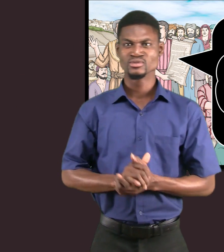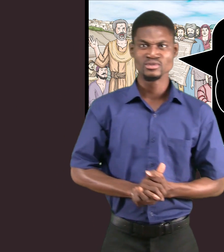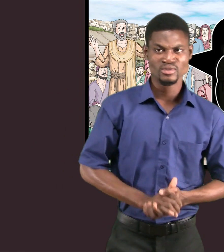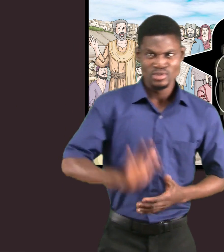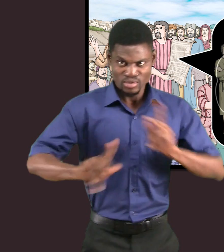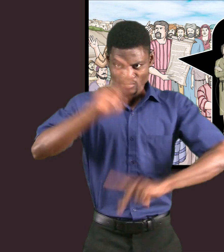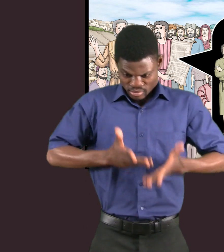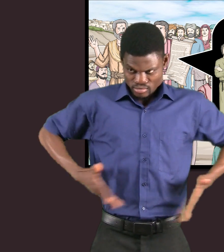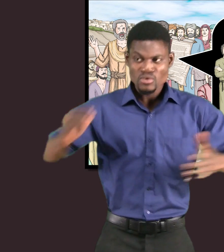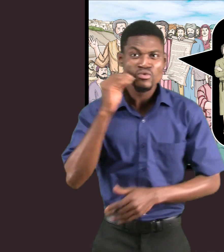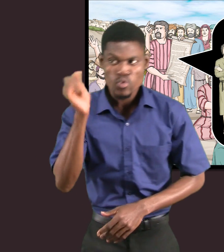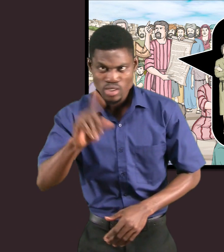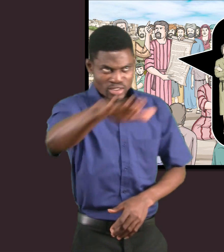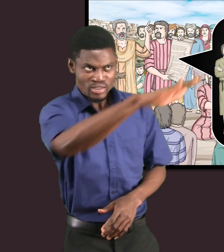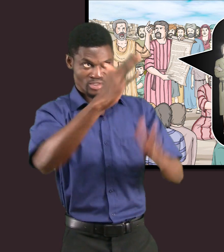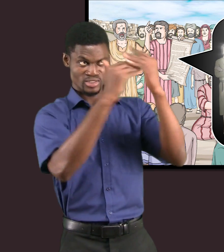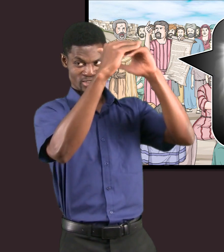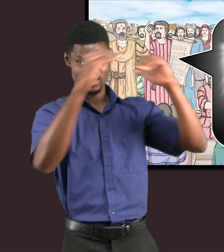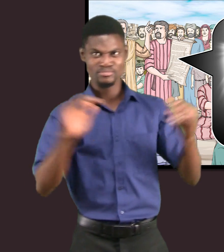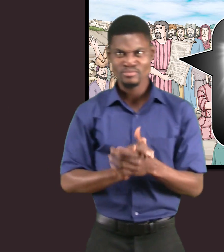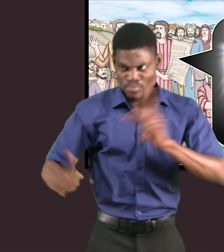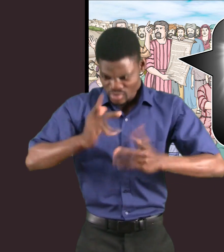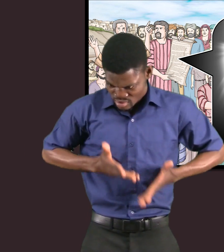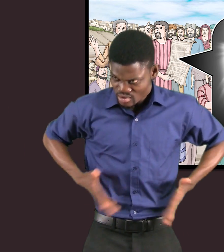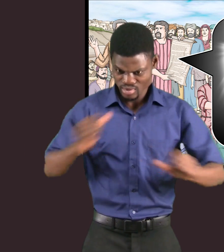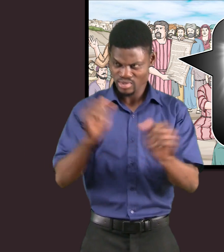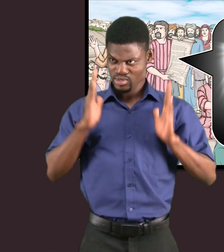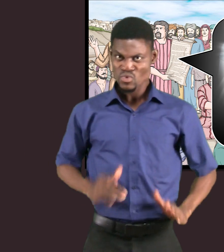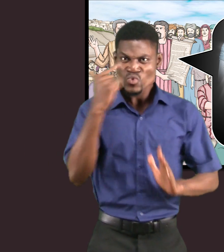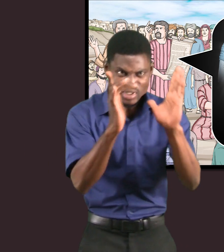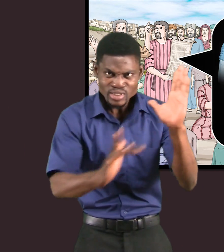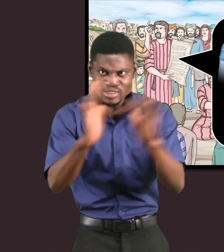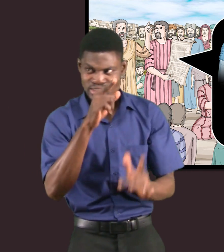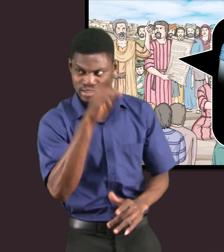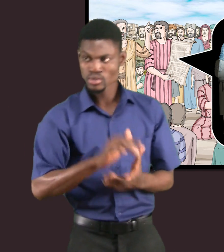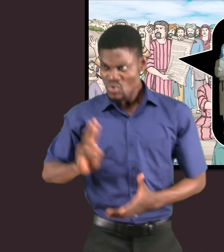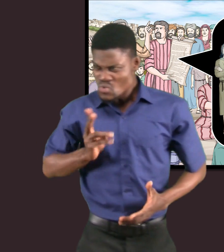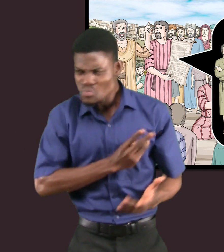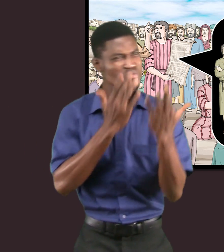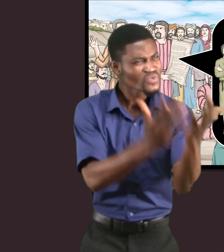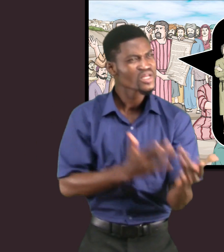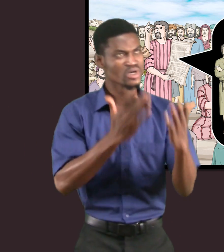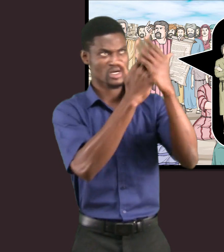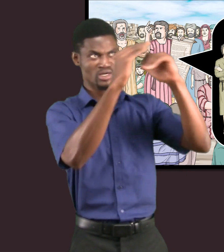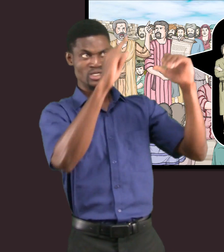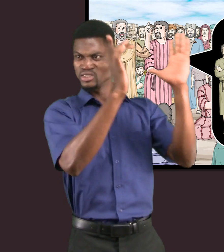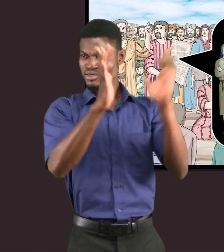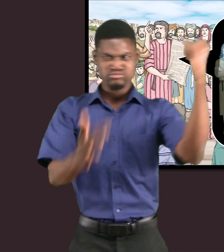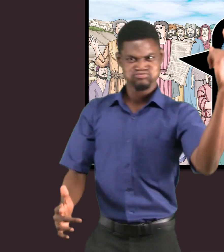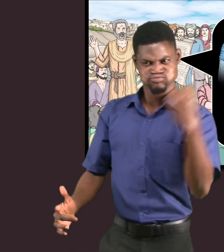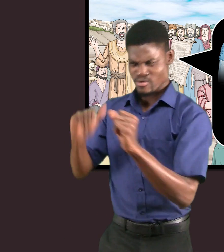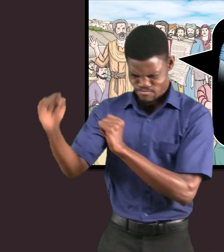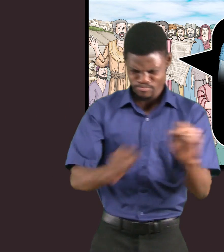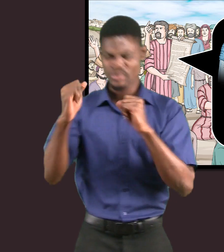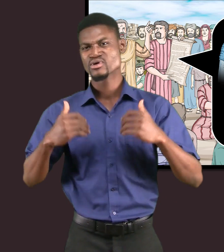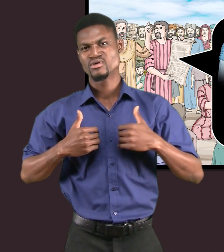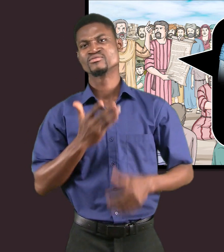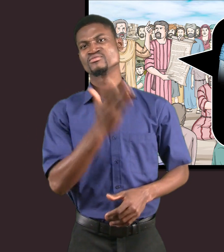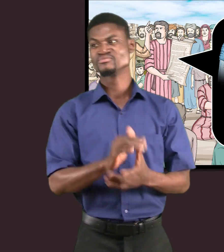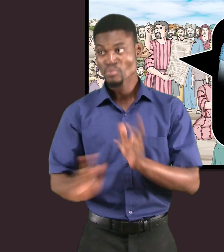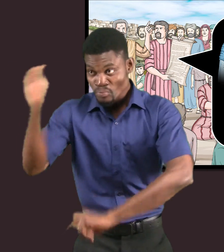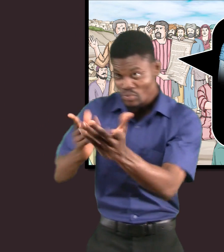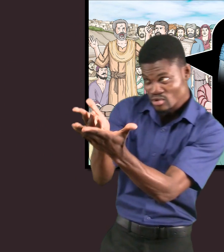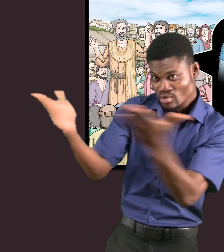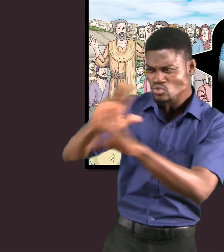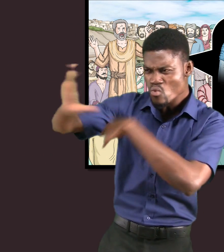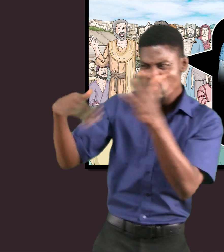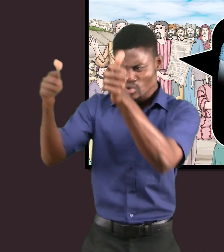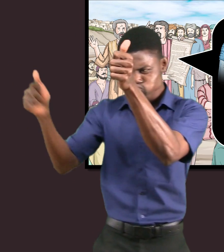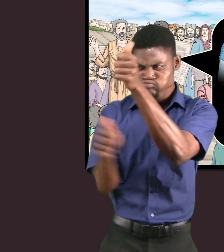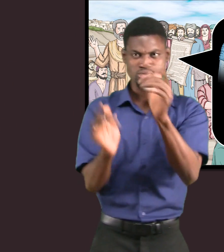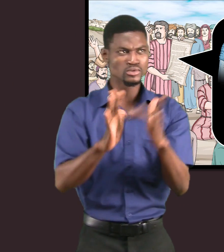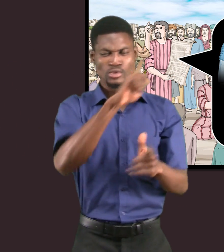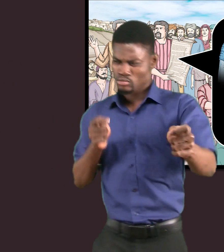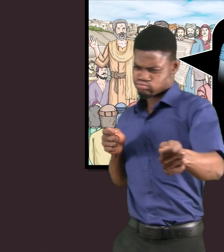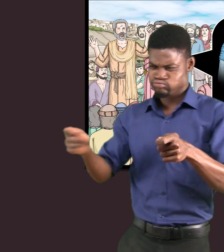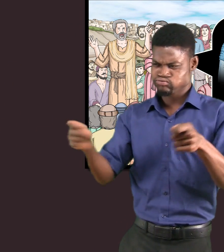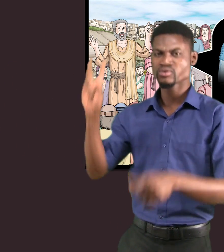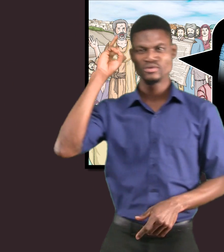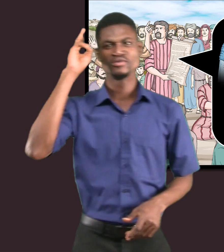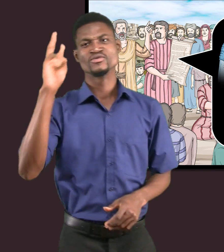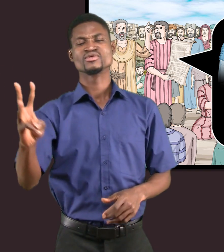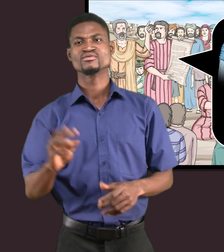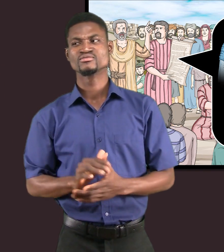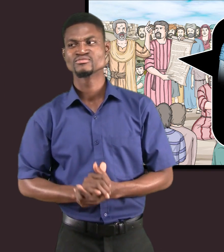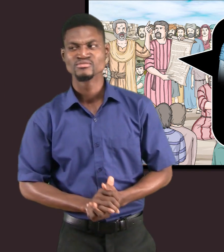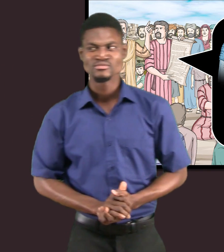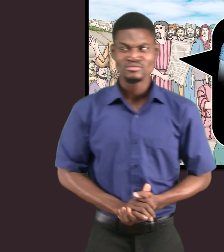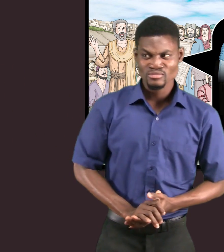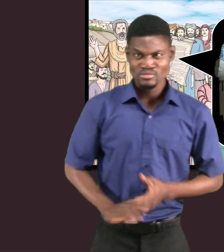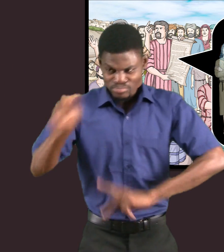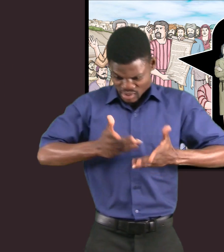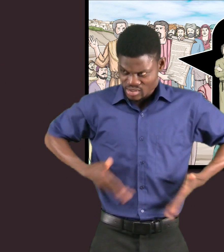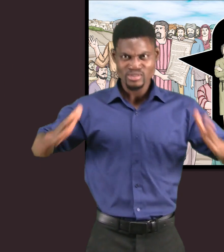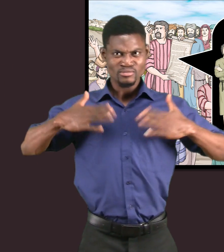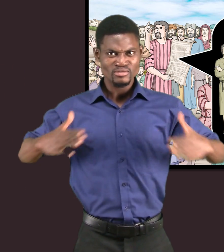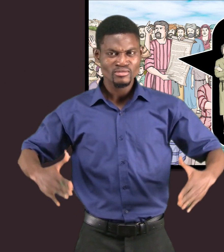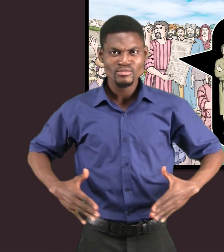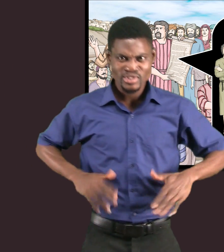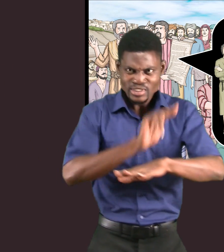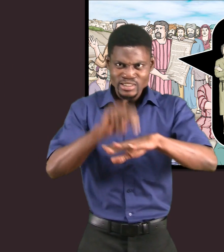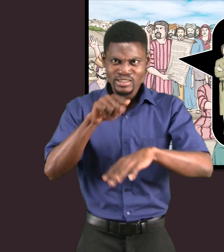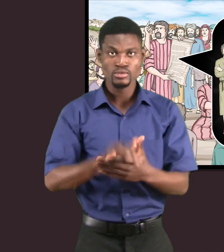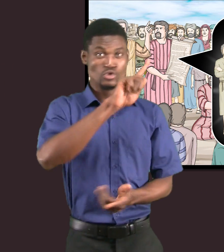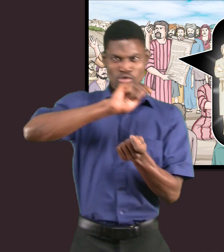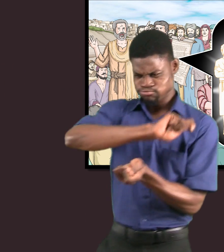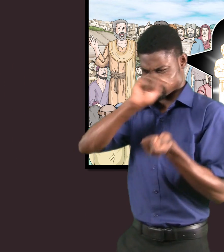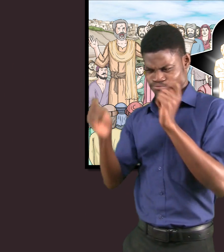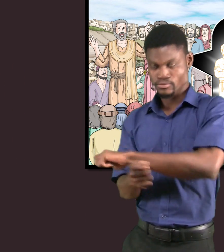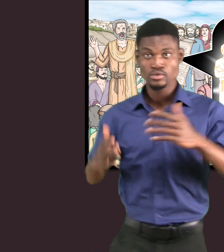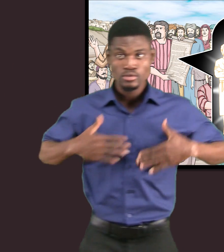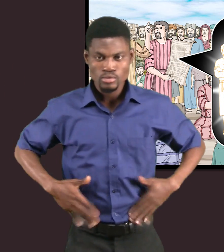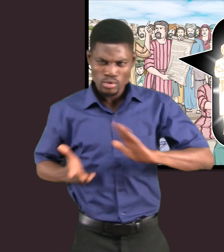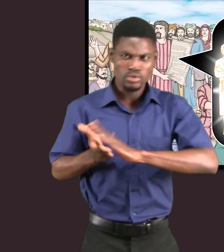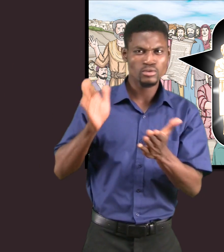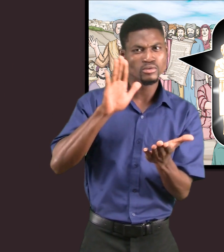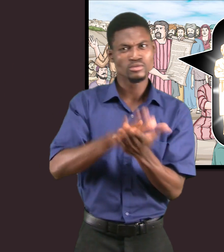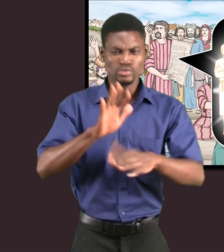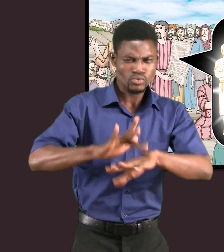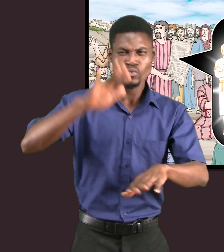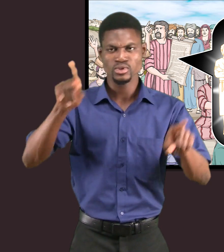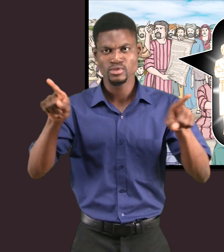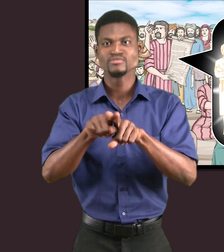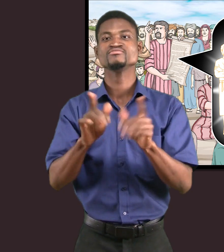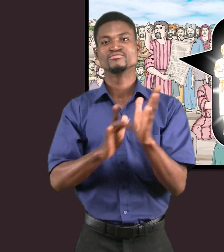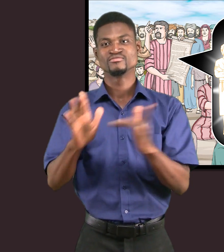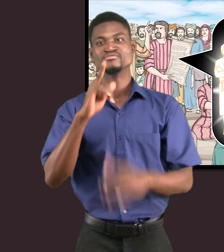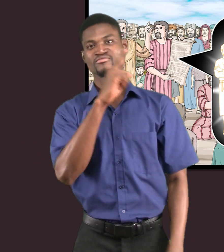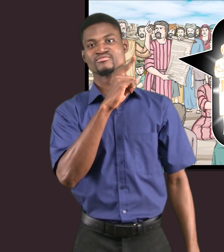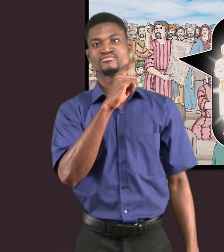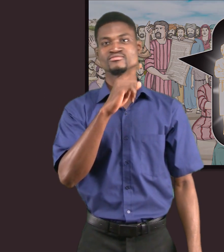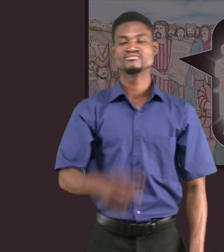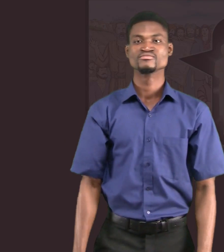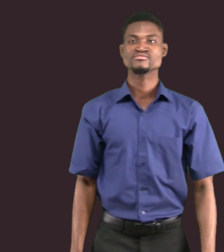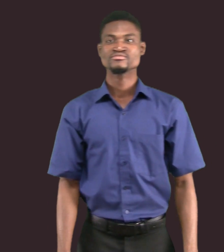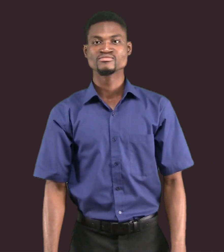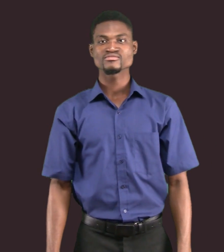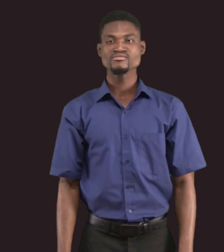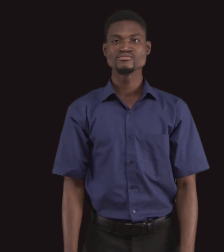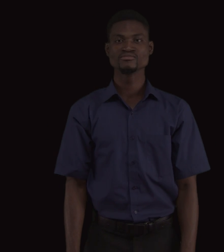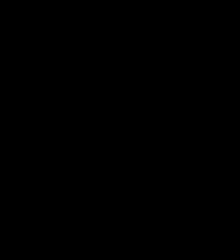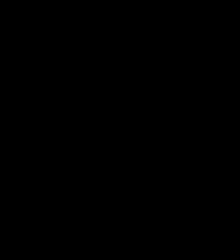But our citizenship is in heaven, and we eagerly await a Savior from there, the Lord Jesus Christ, who, by the power that enables Him to subject all things to Himself, will transform our lowly bodies to be like His glorious body.